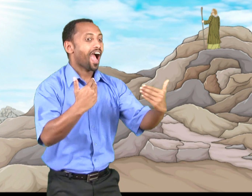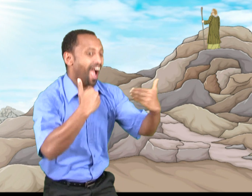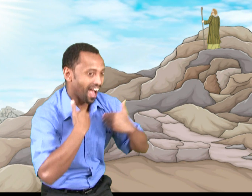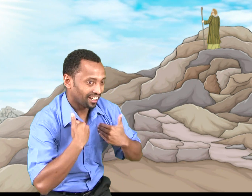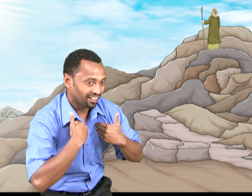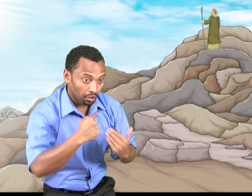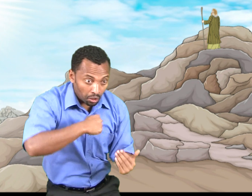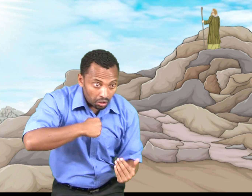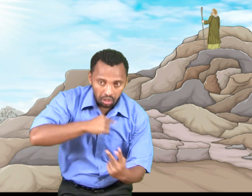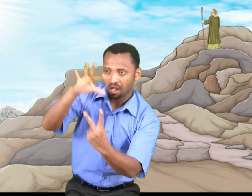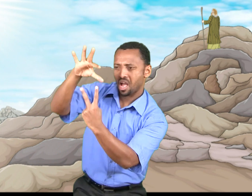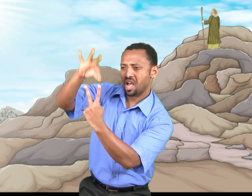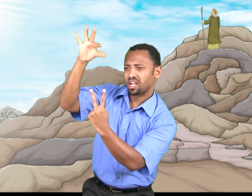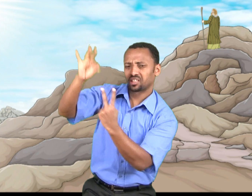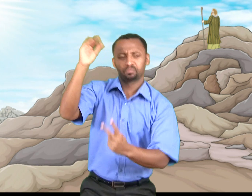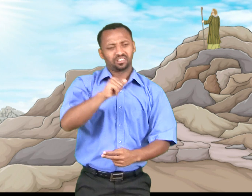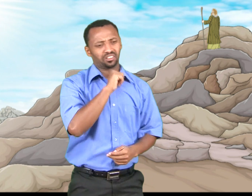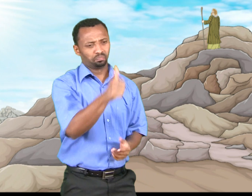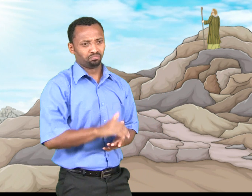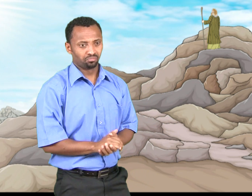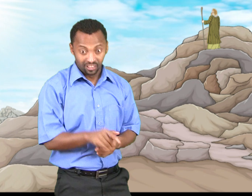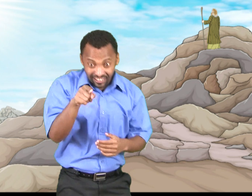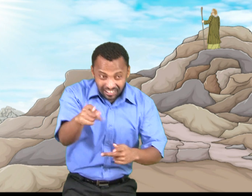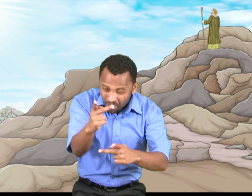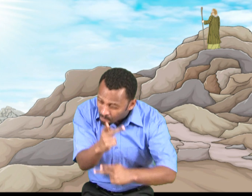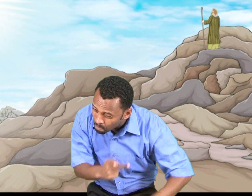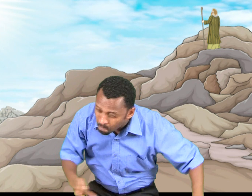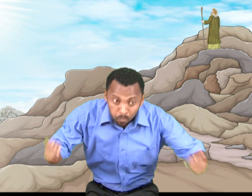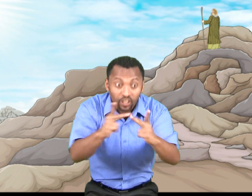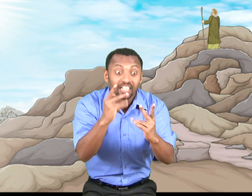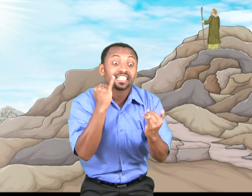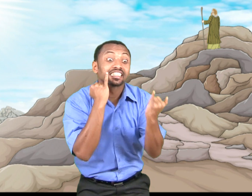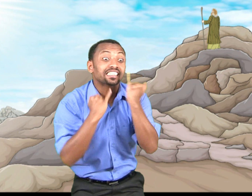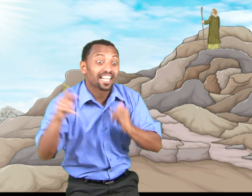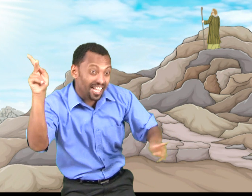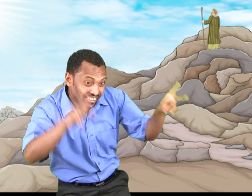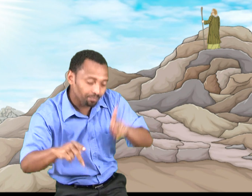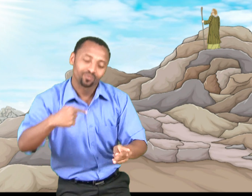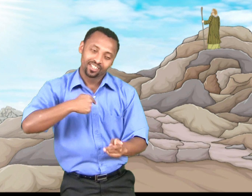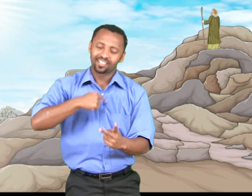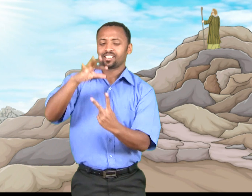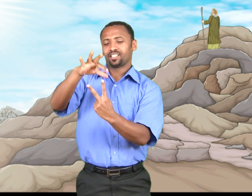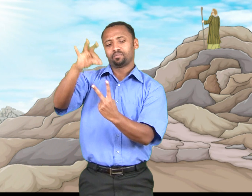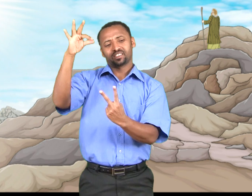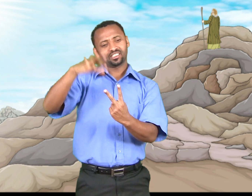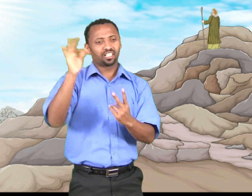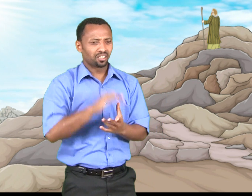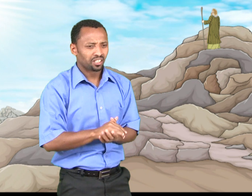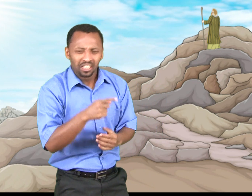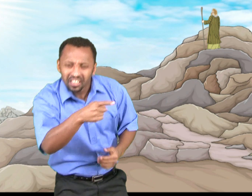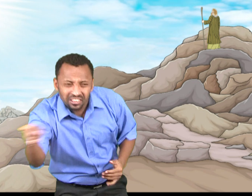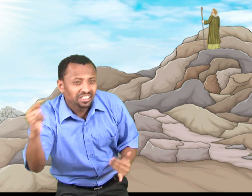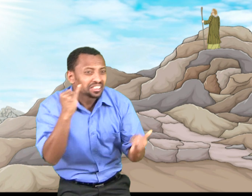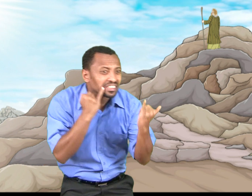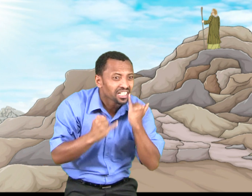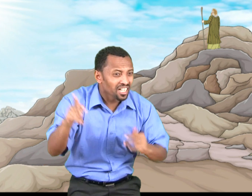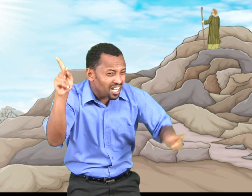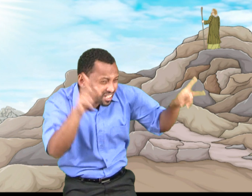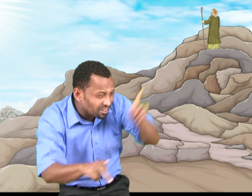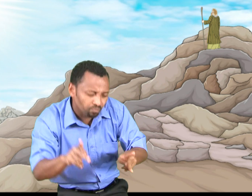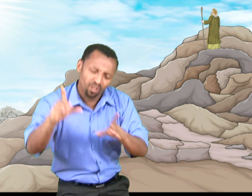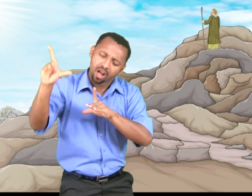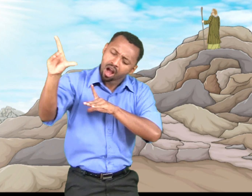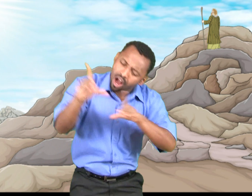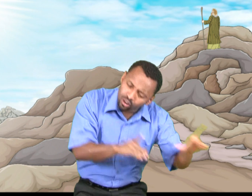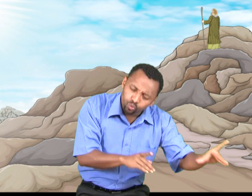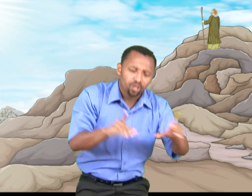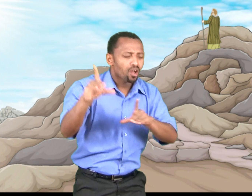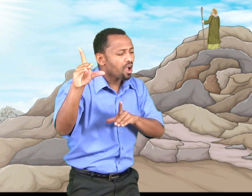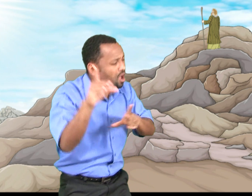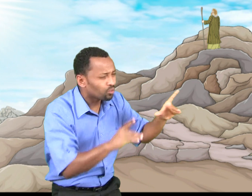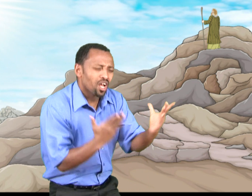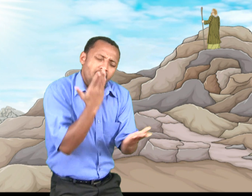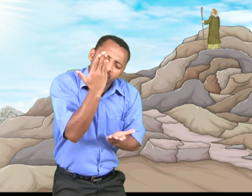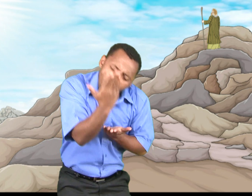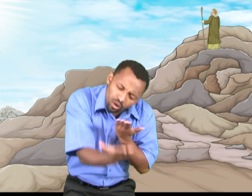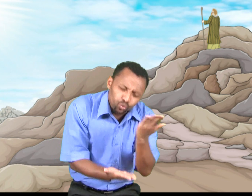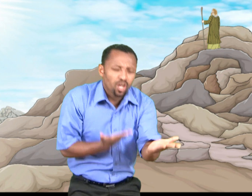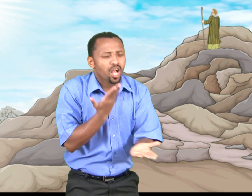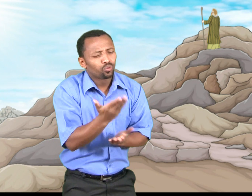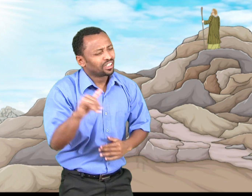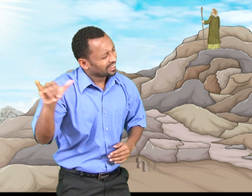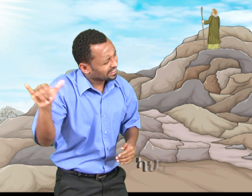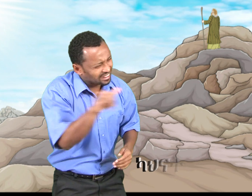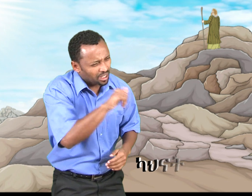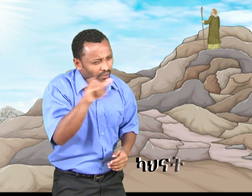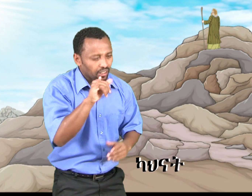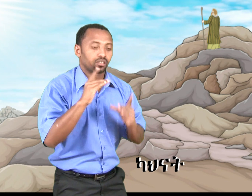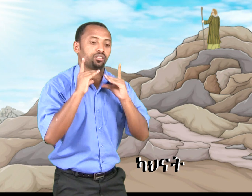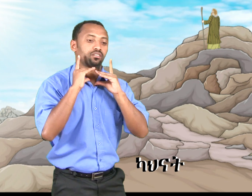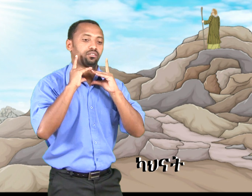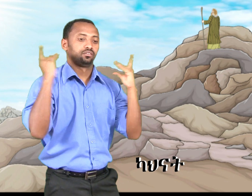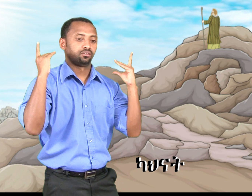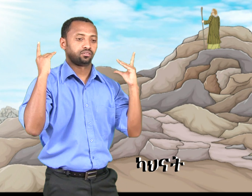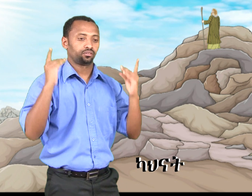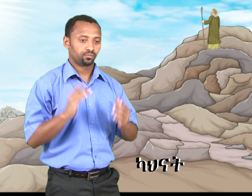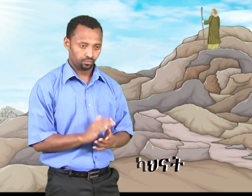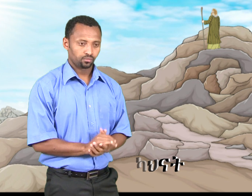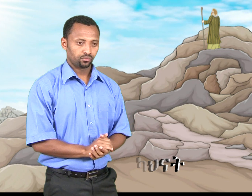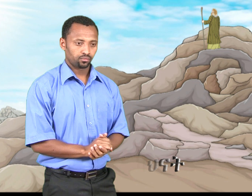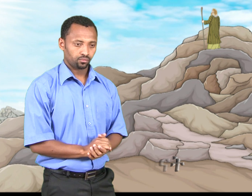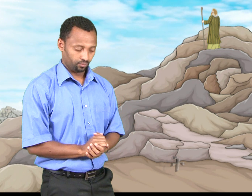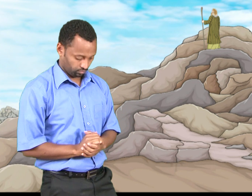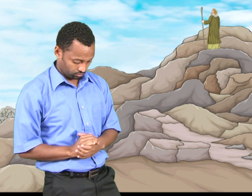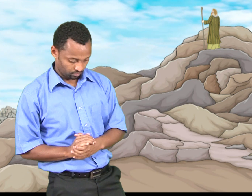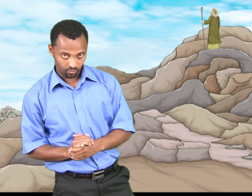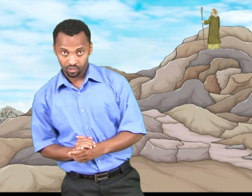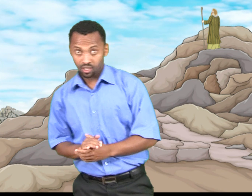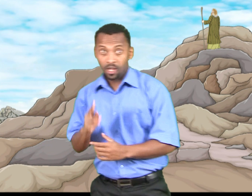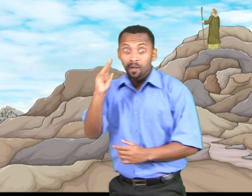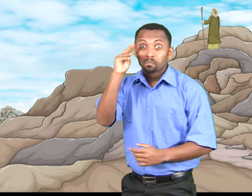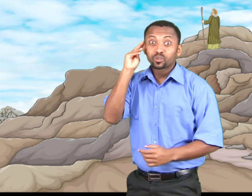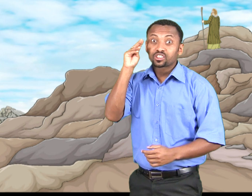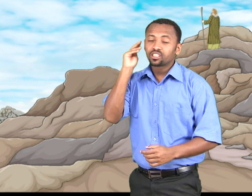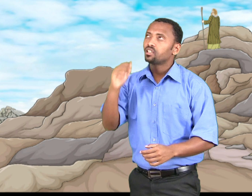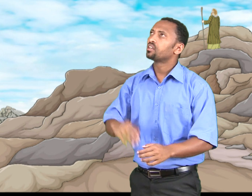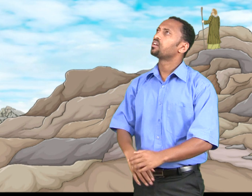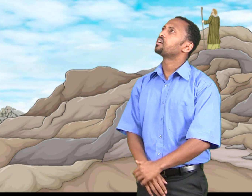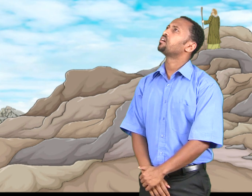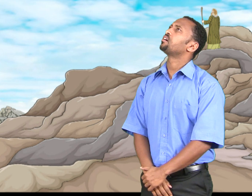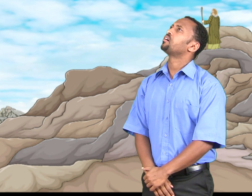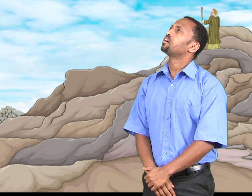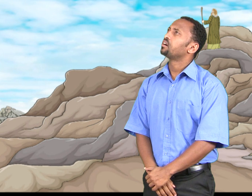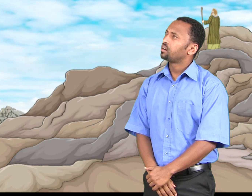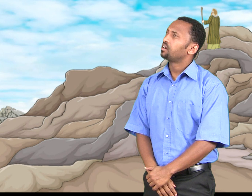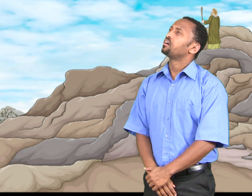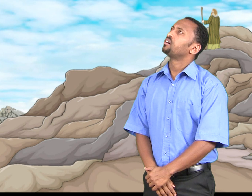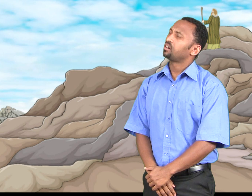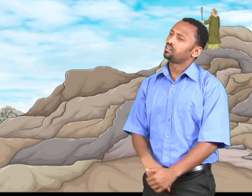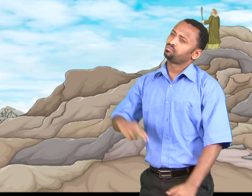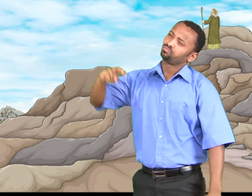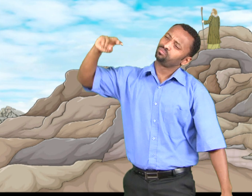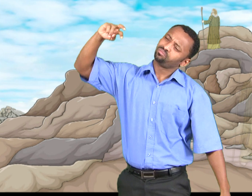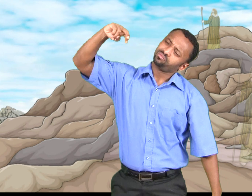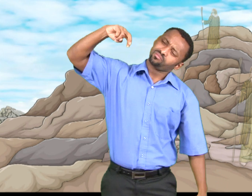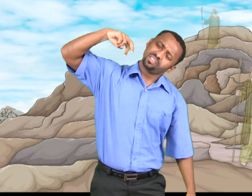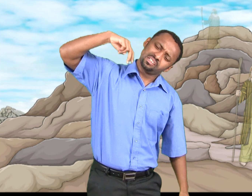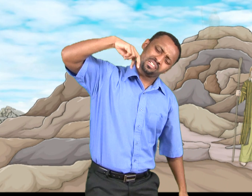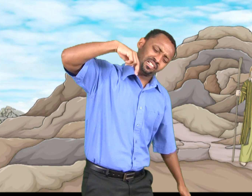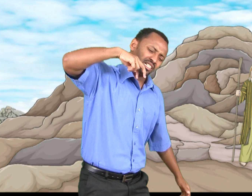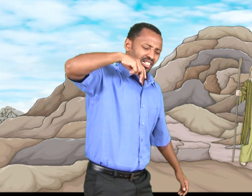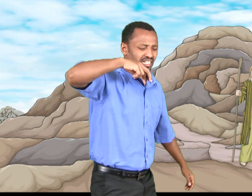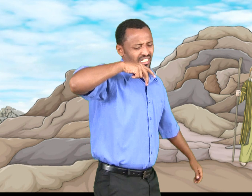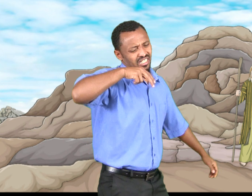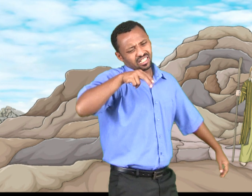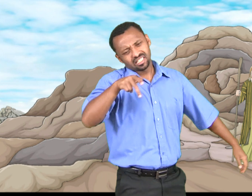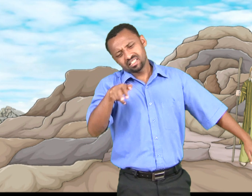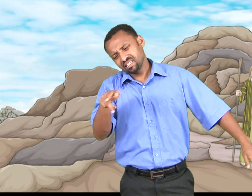And unto Me you shall be a kingdom of priests and a holy nation.’ These are the words that you are to speak to the Israelites.”